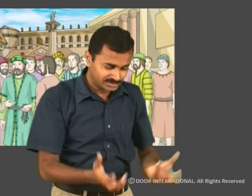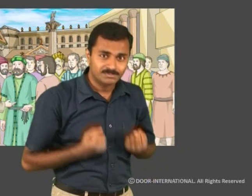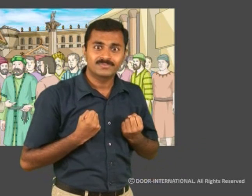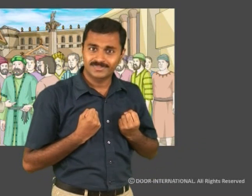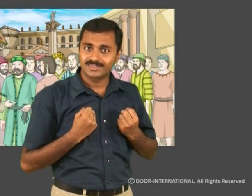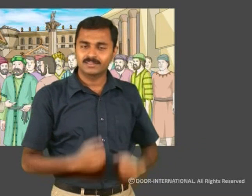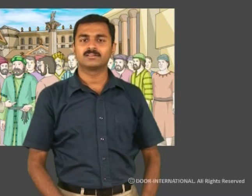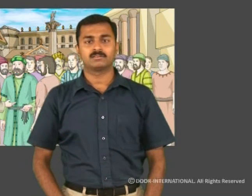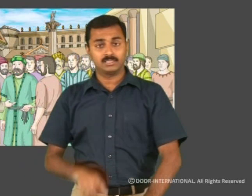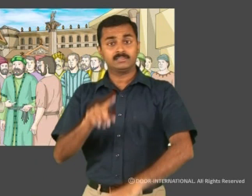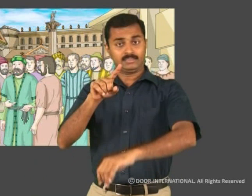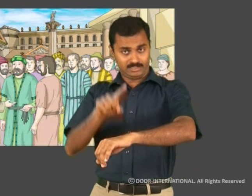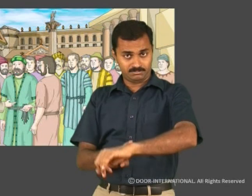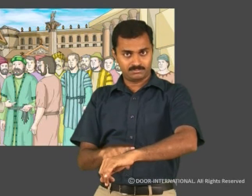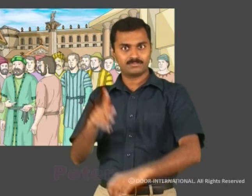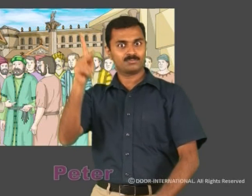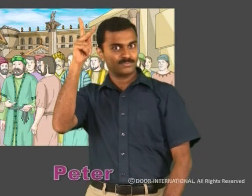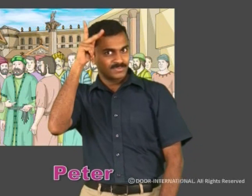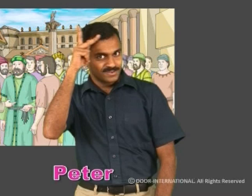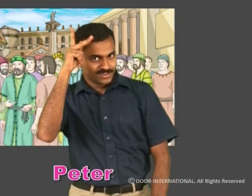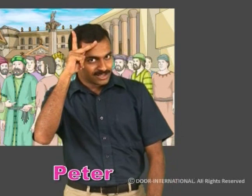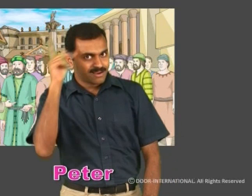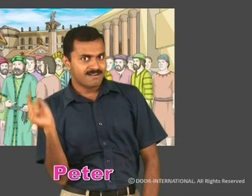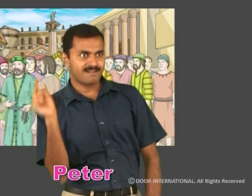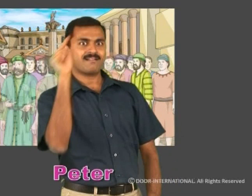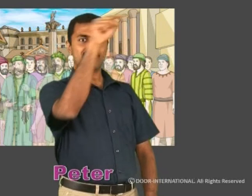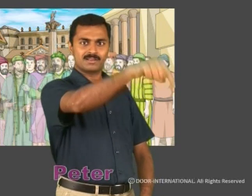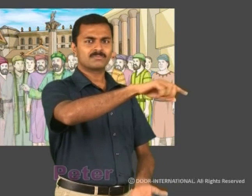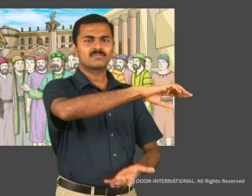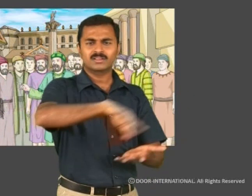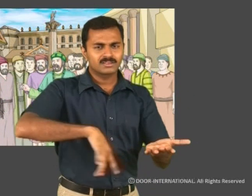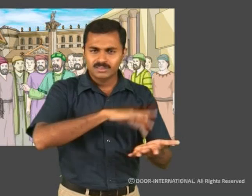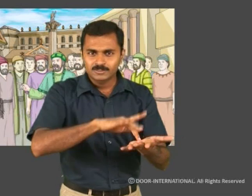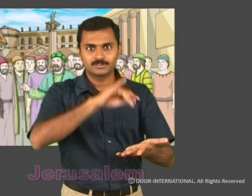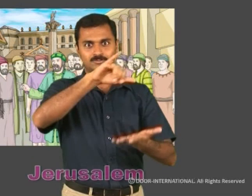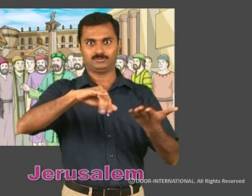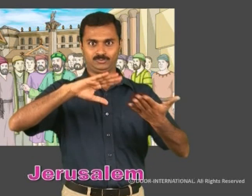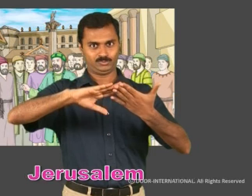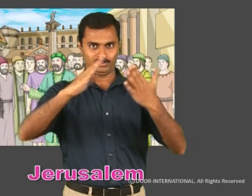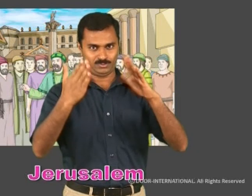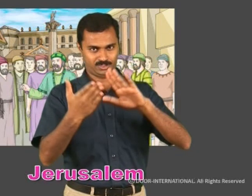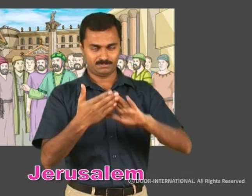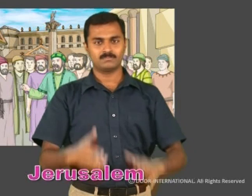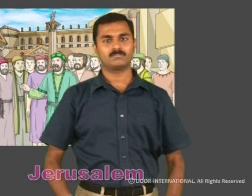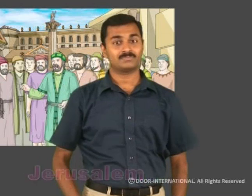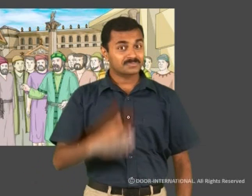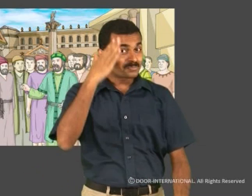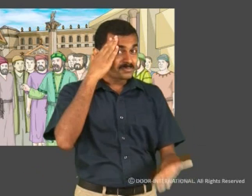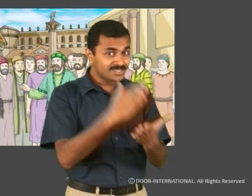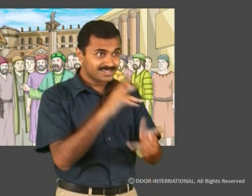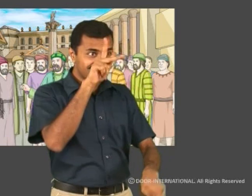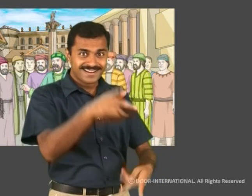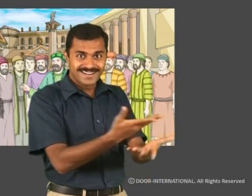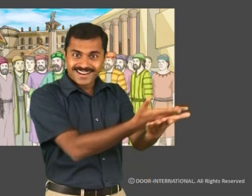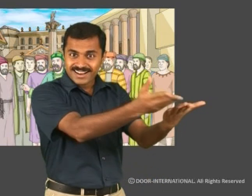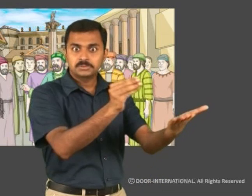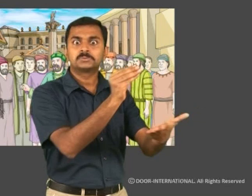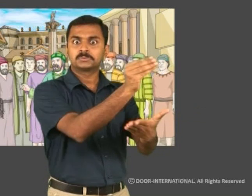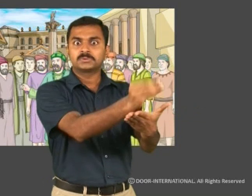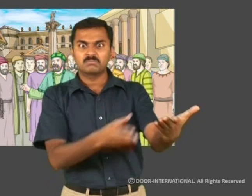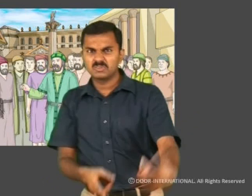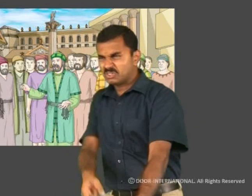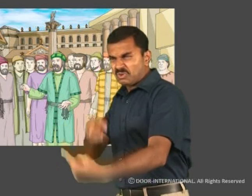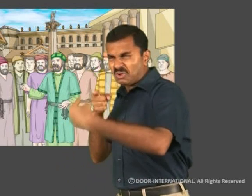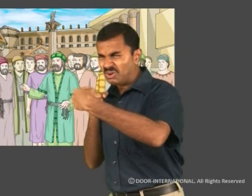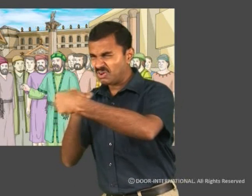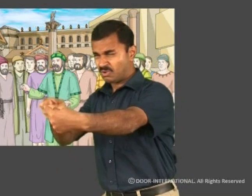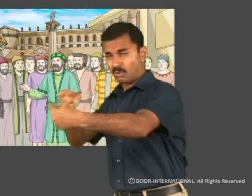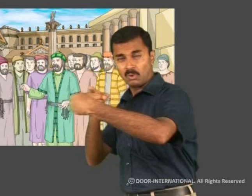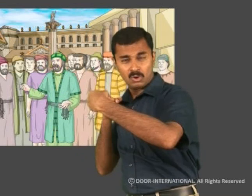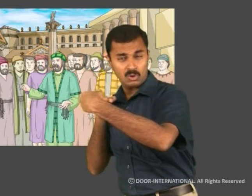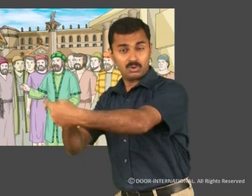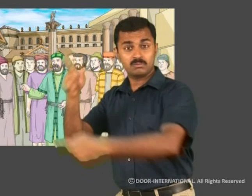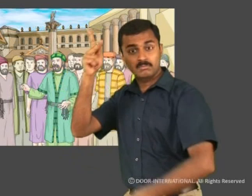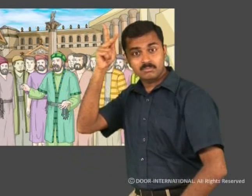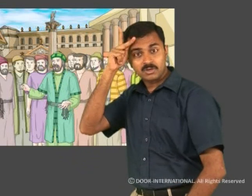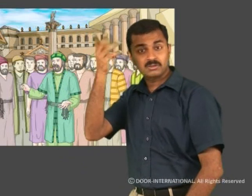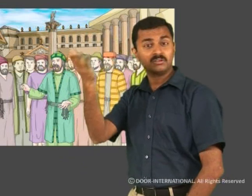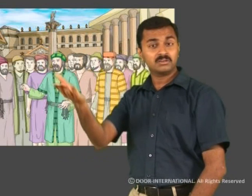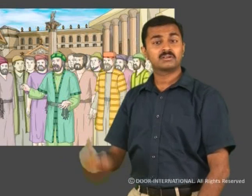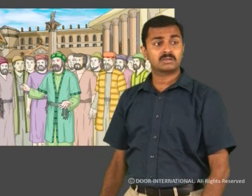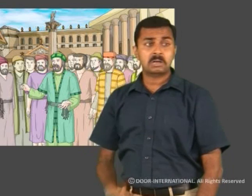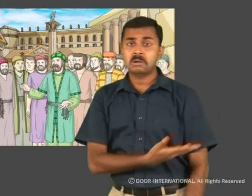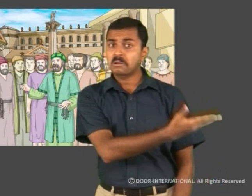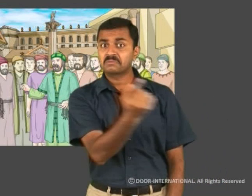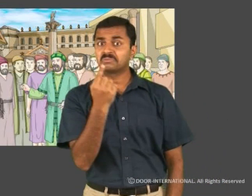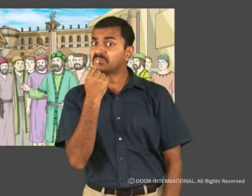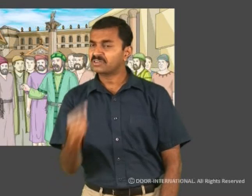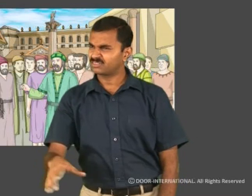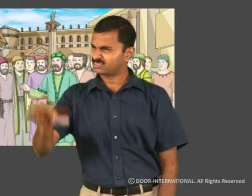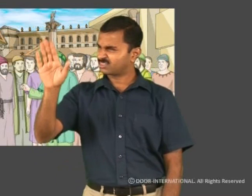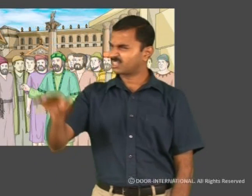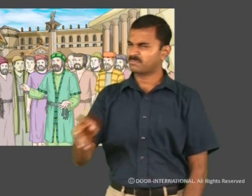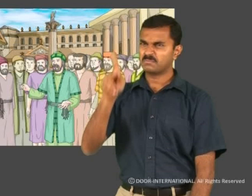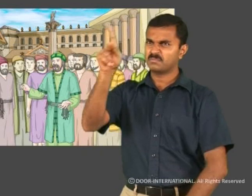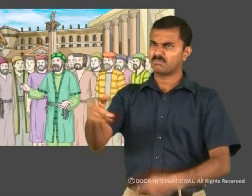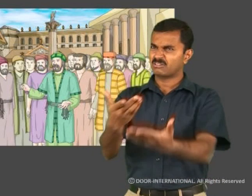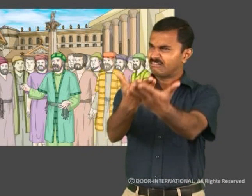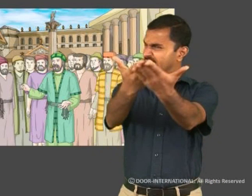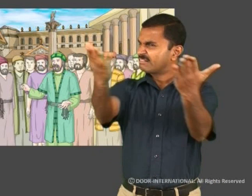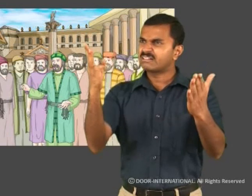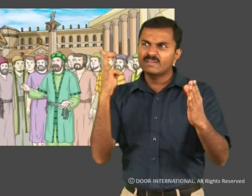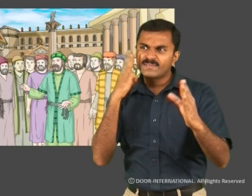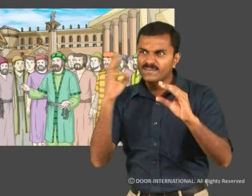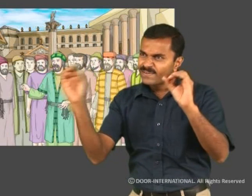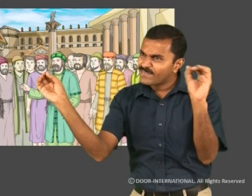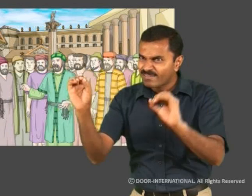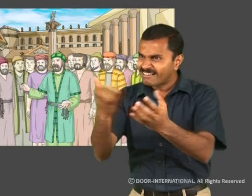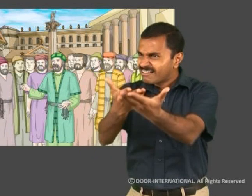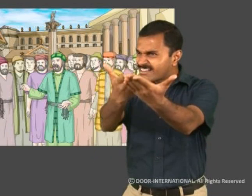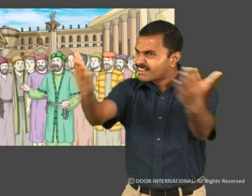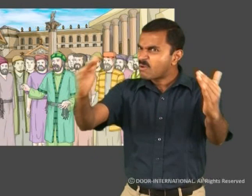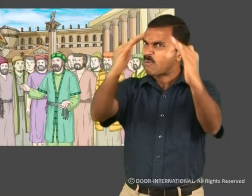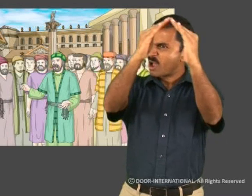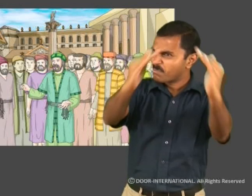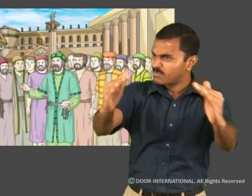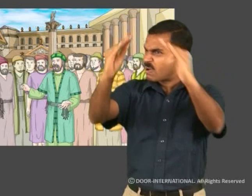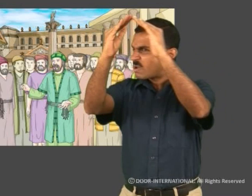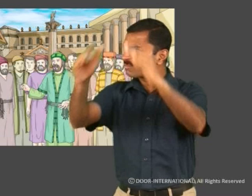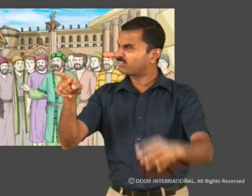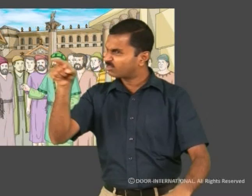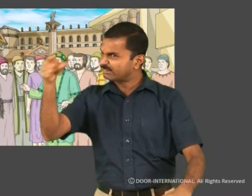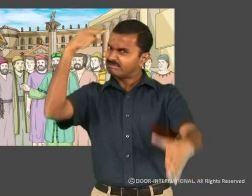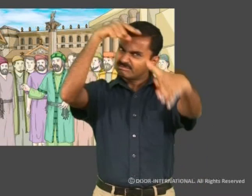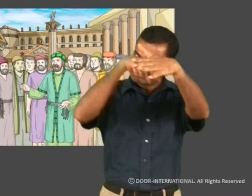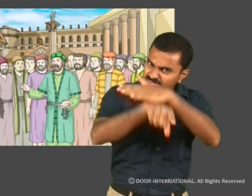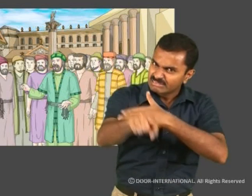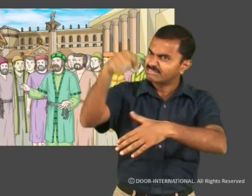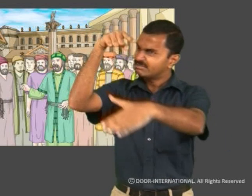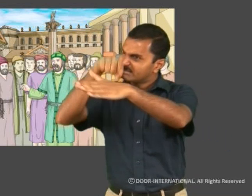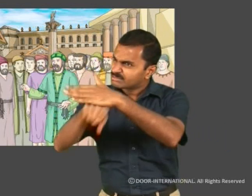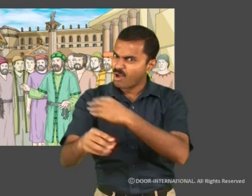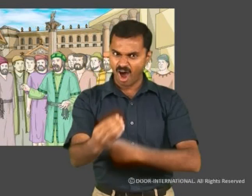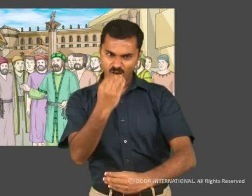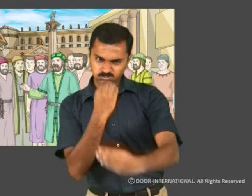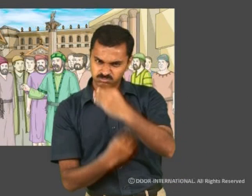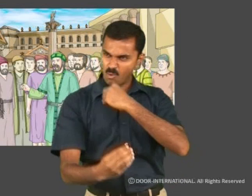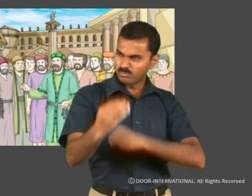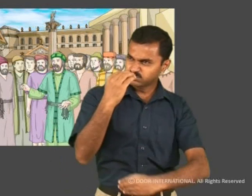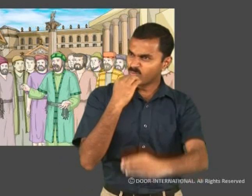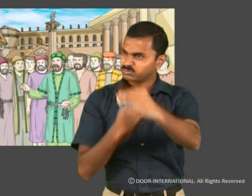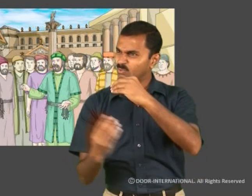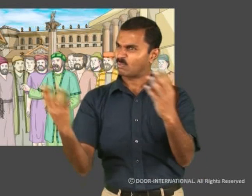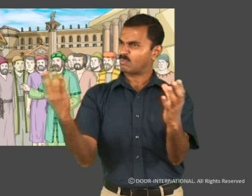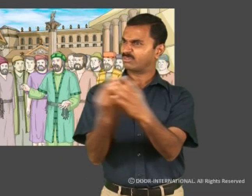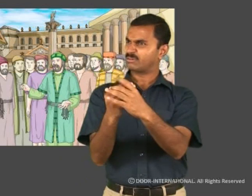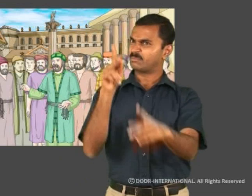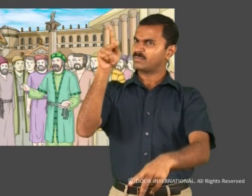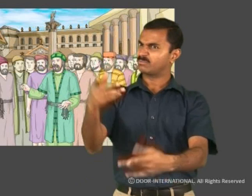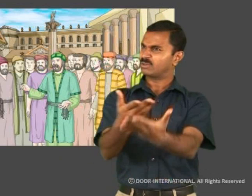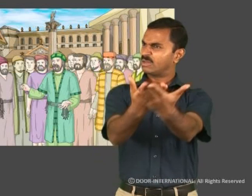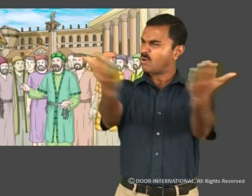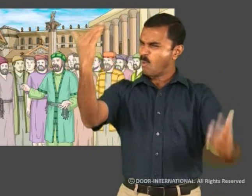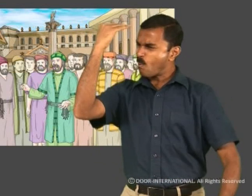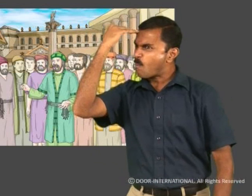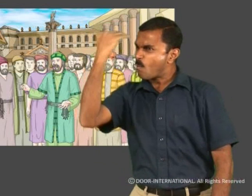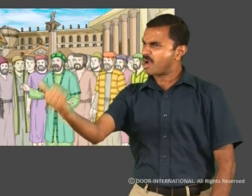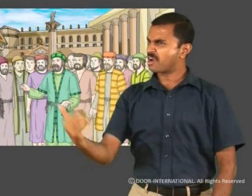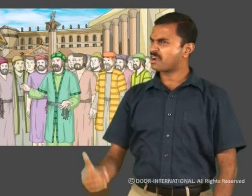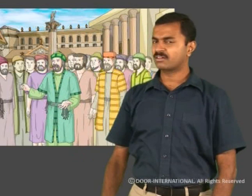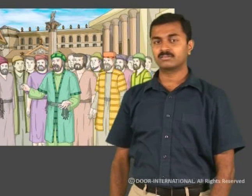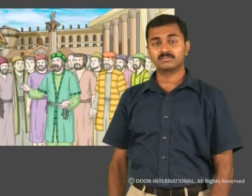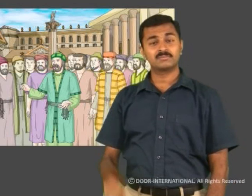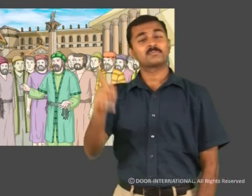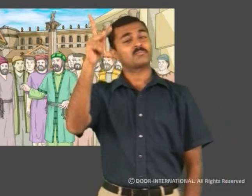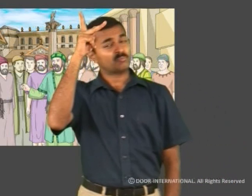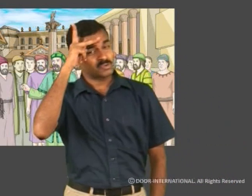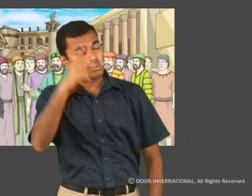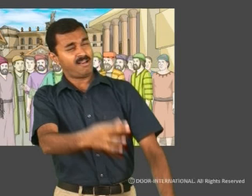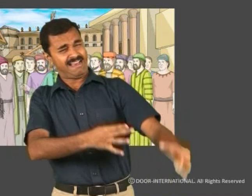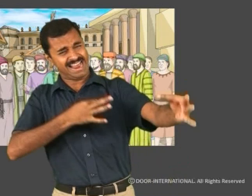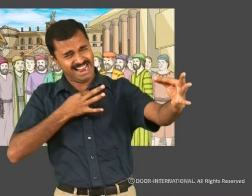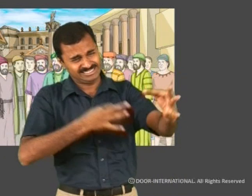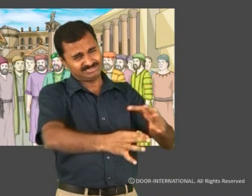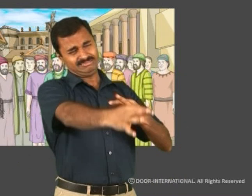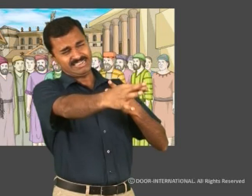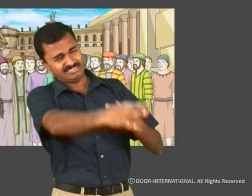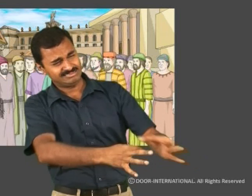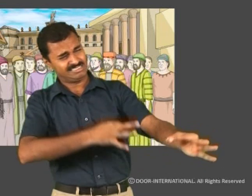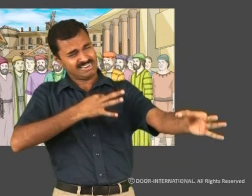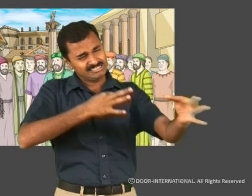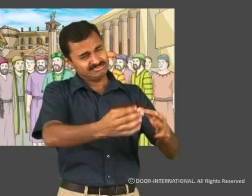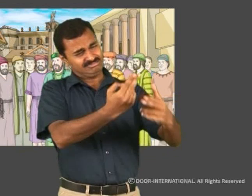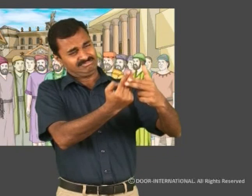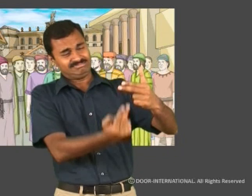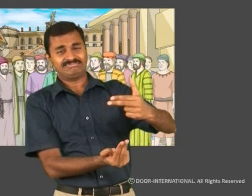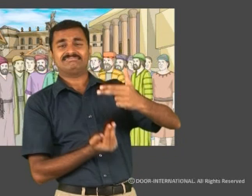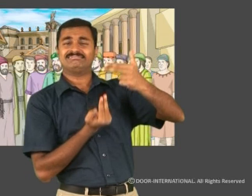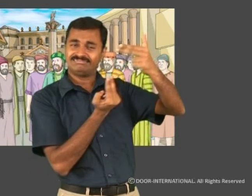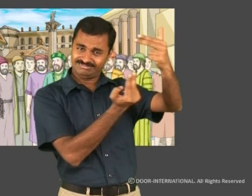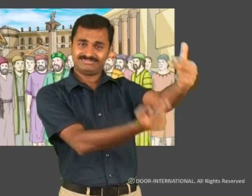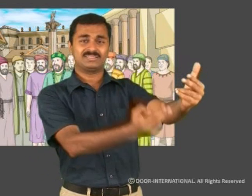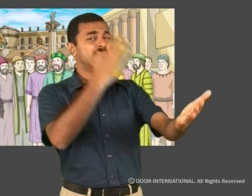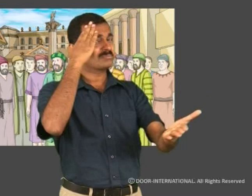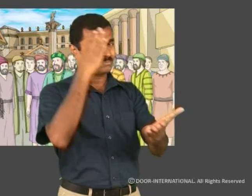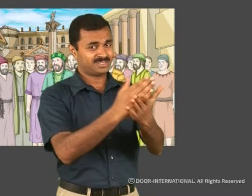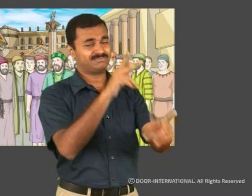So when Peter went up to Jerusalem, the circumcised believers took issue with him and said, “You visited uncircumcised men and ate with them.”